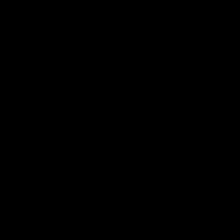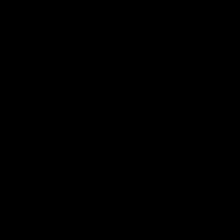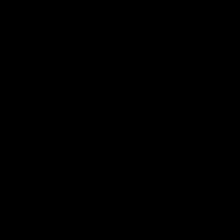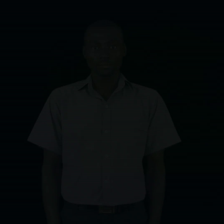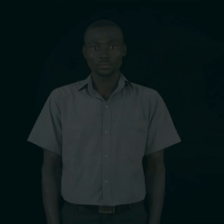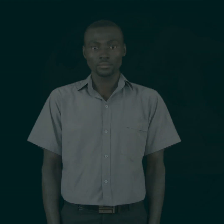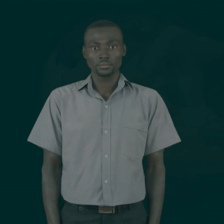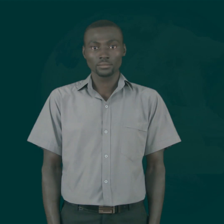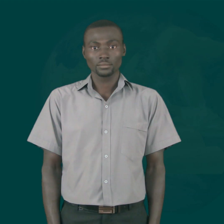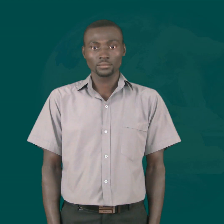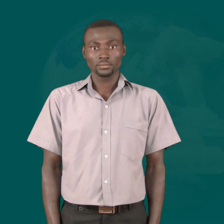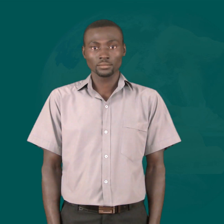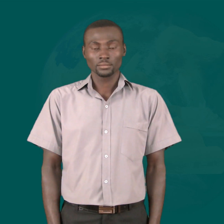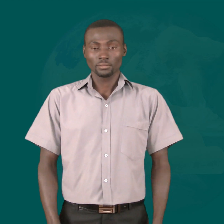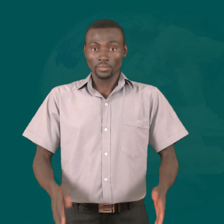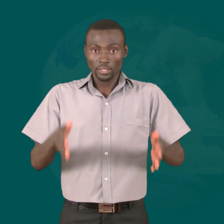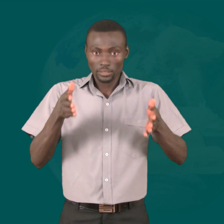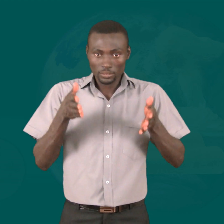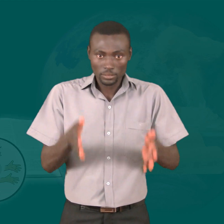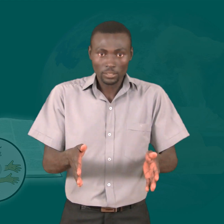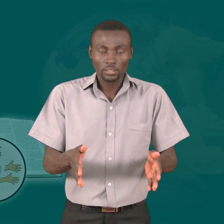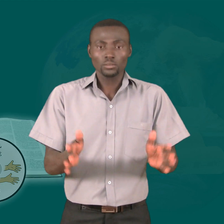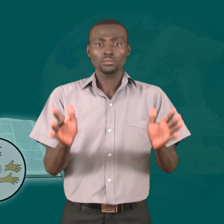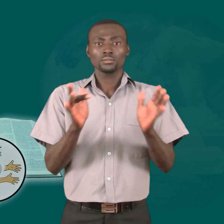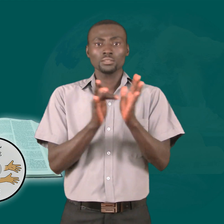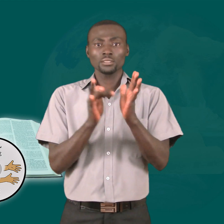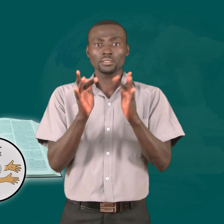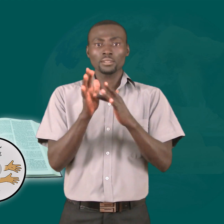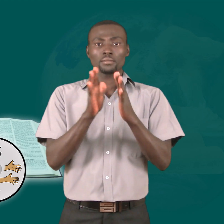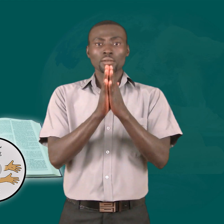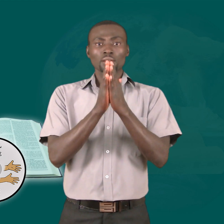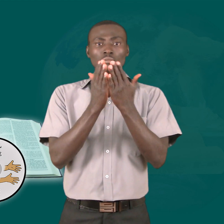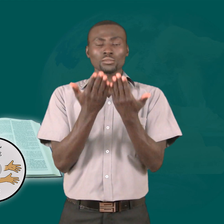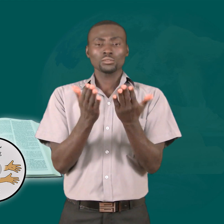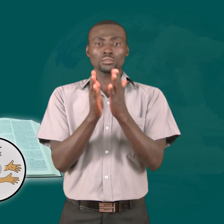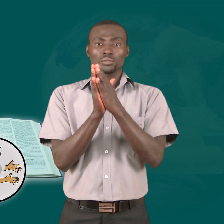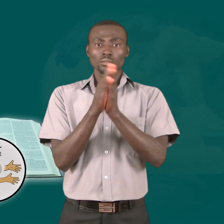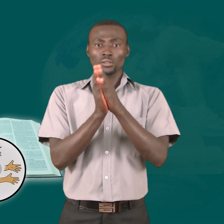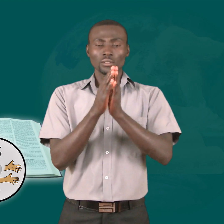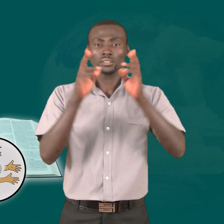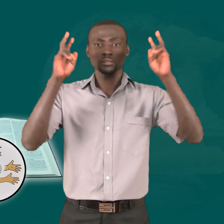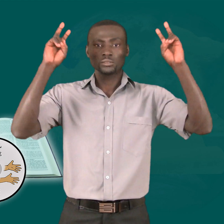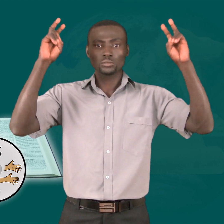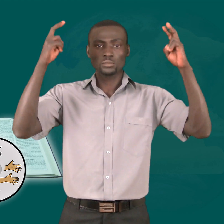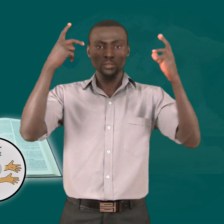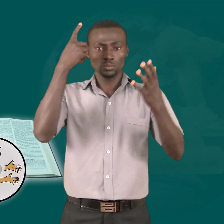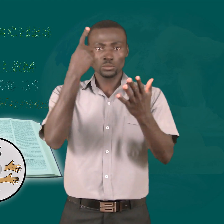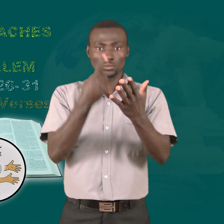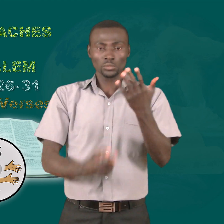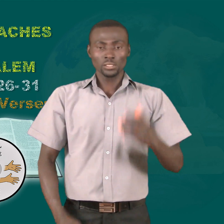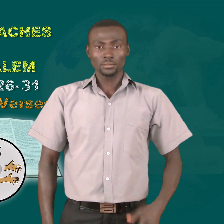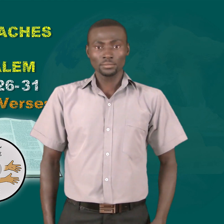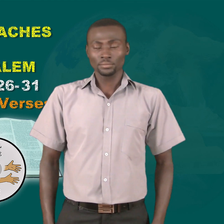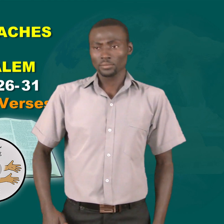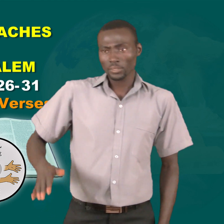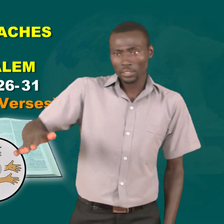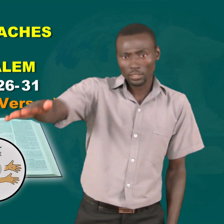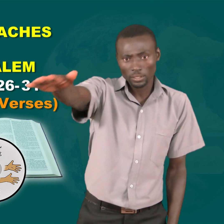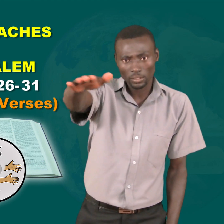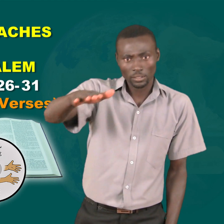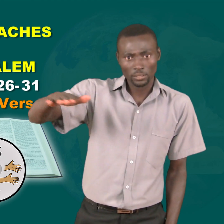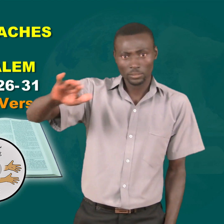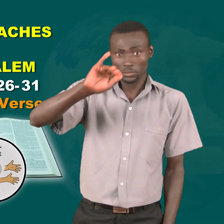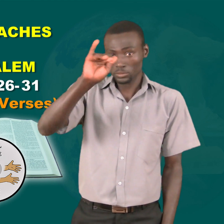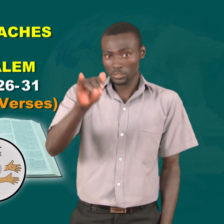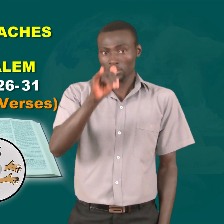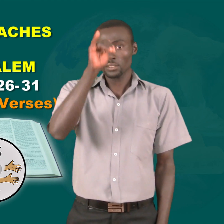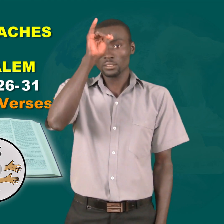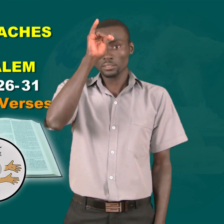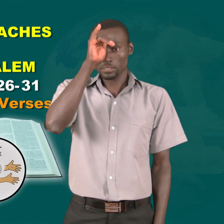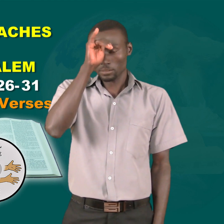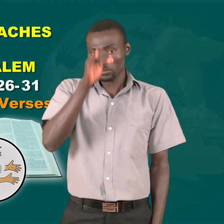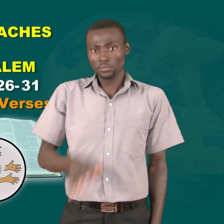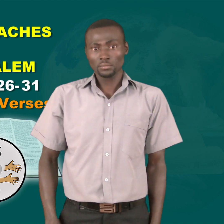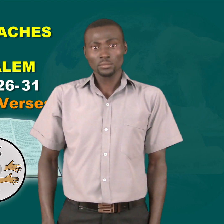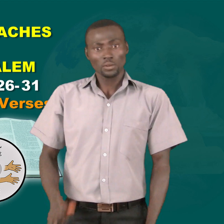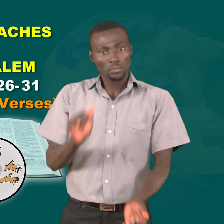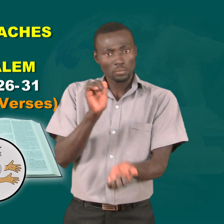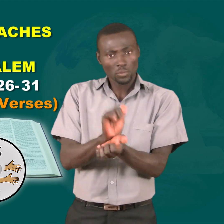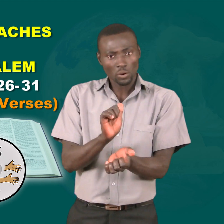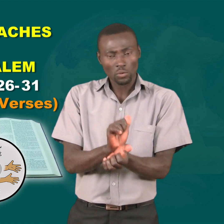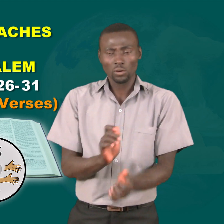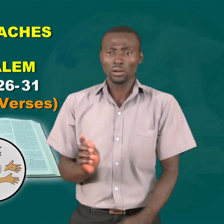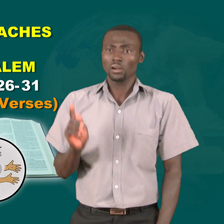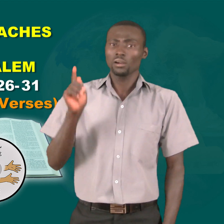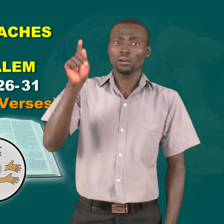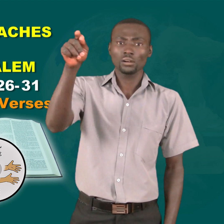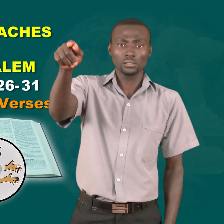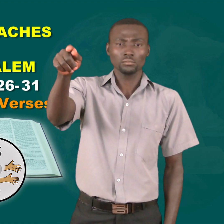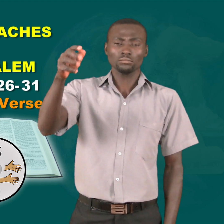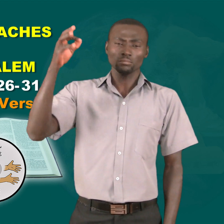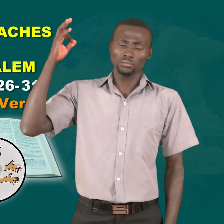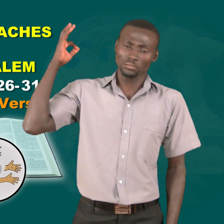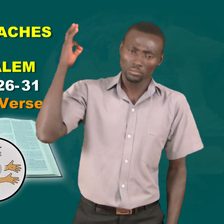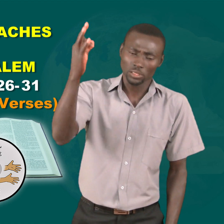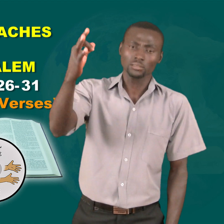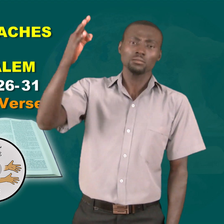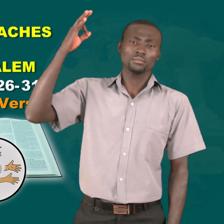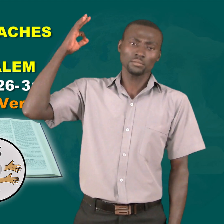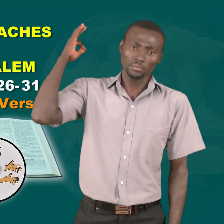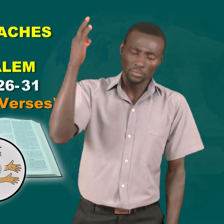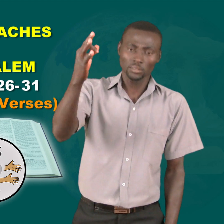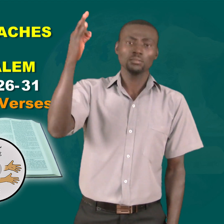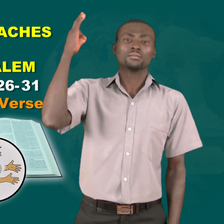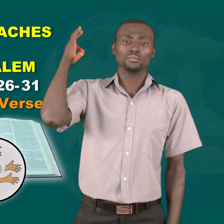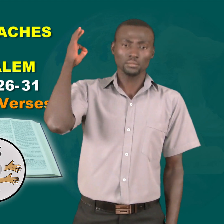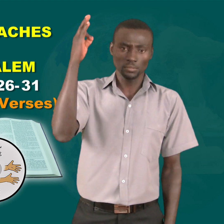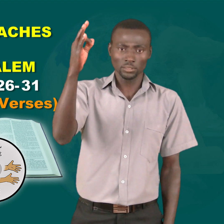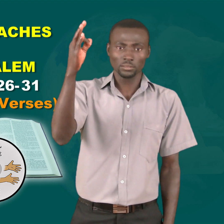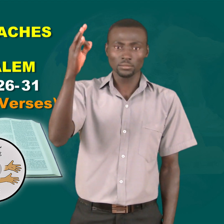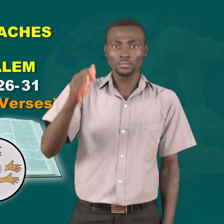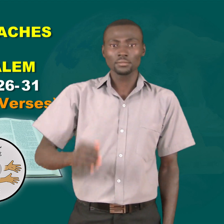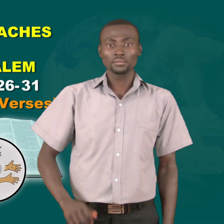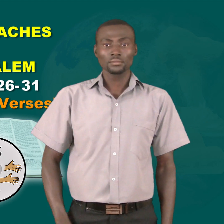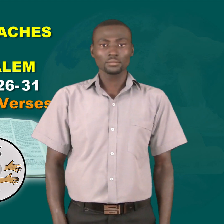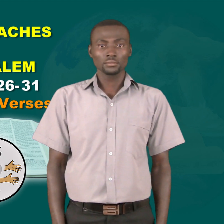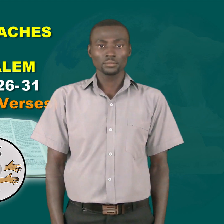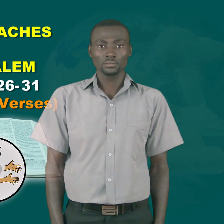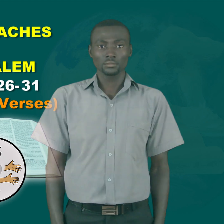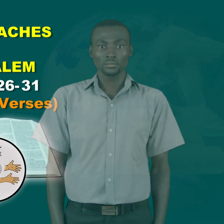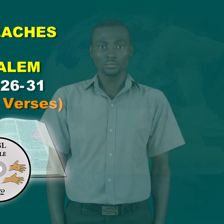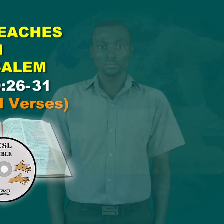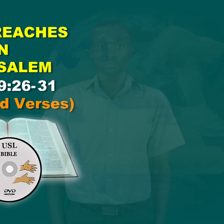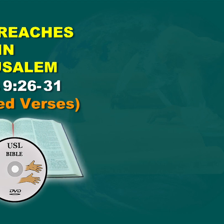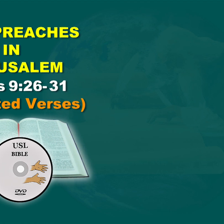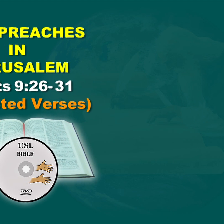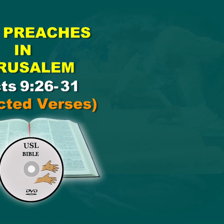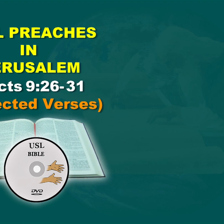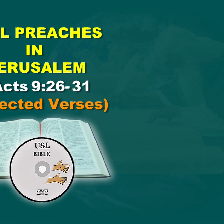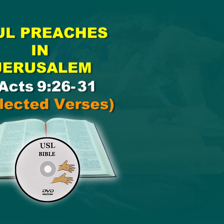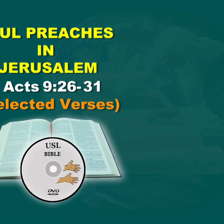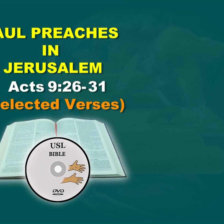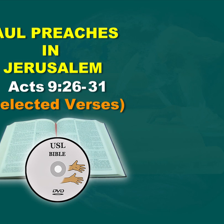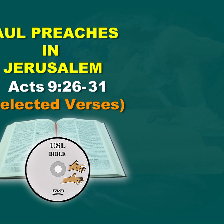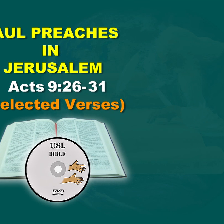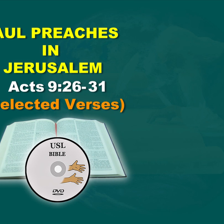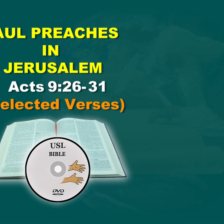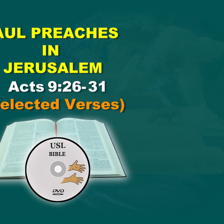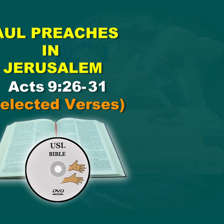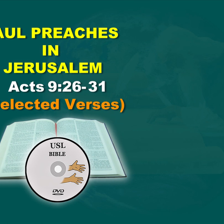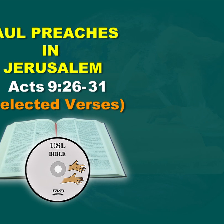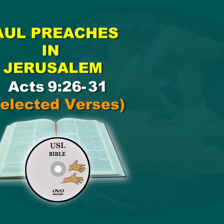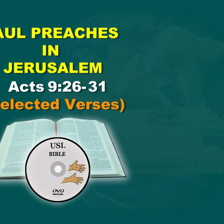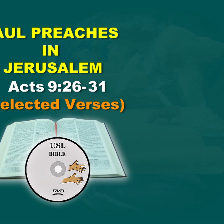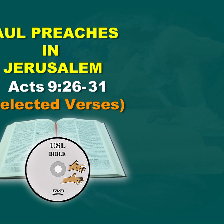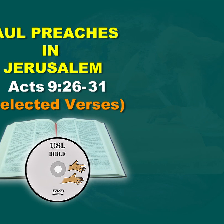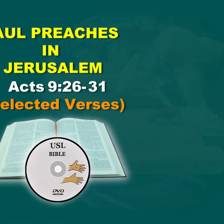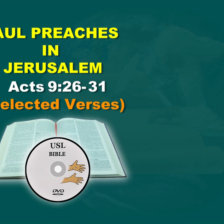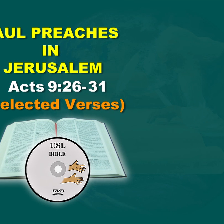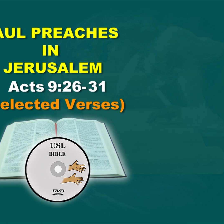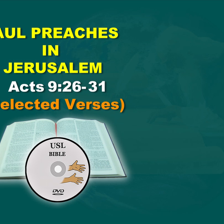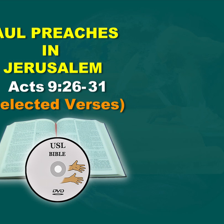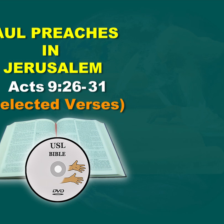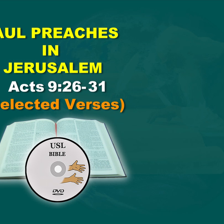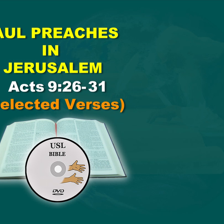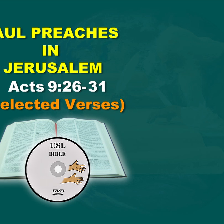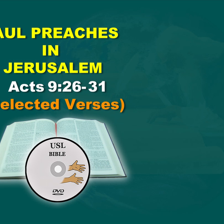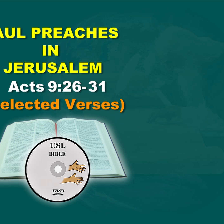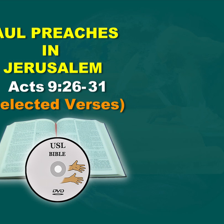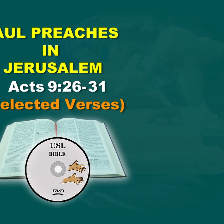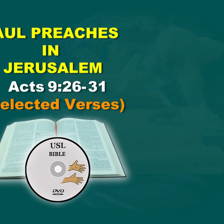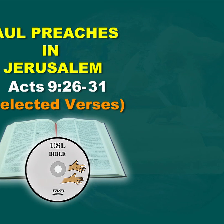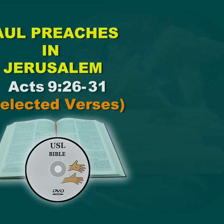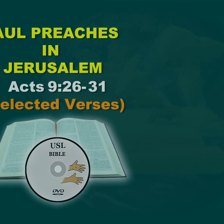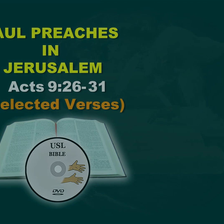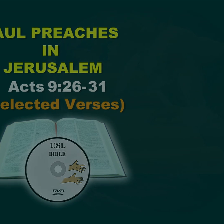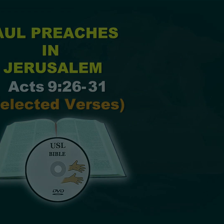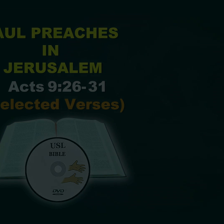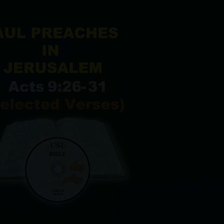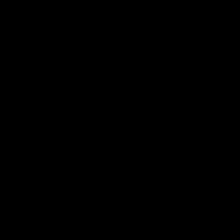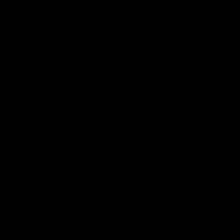Paul preaches in Jerusalem